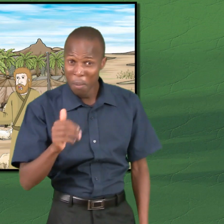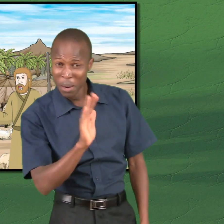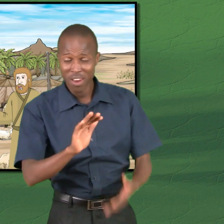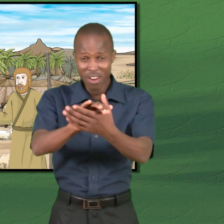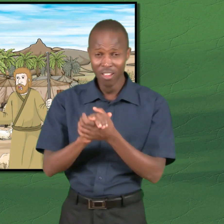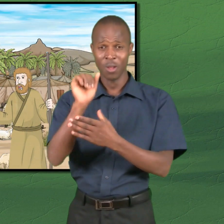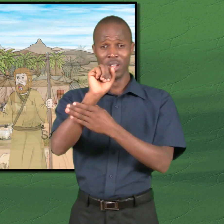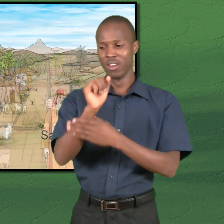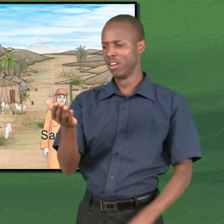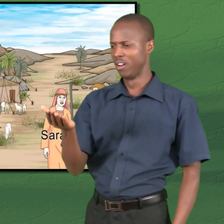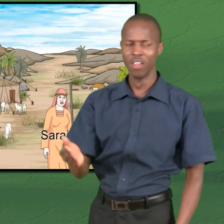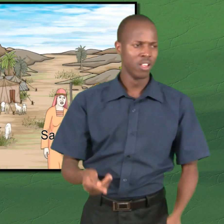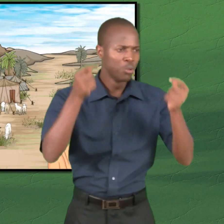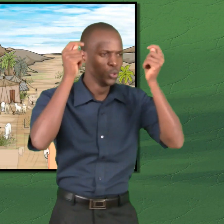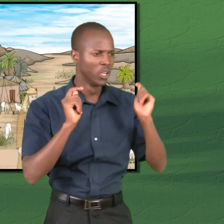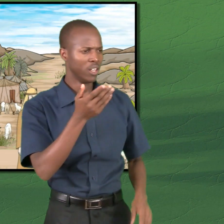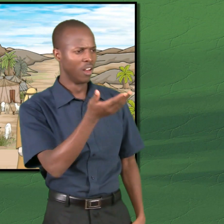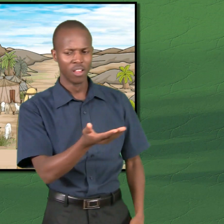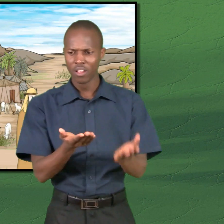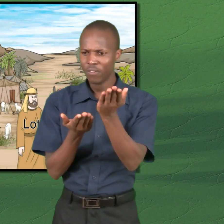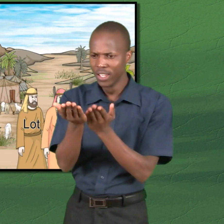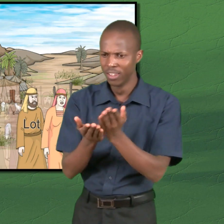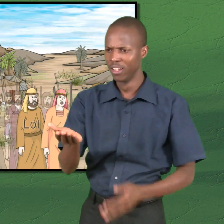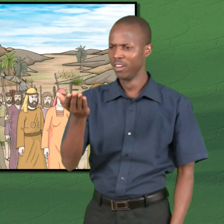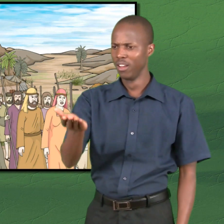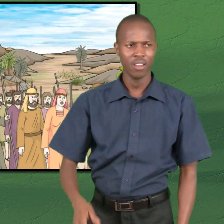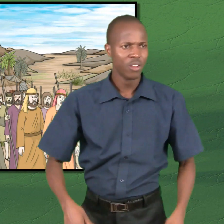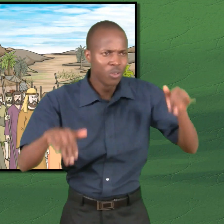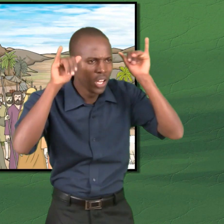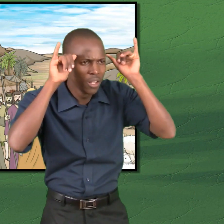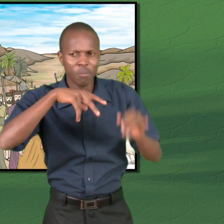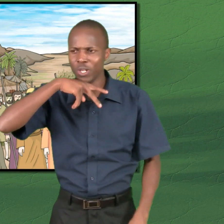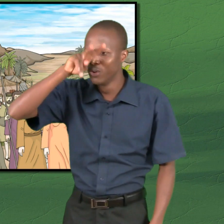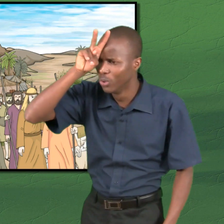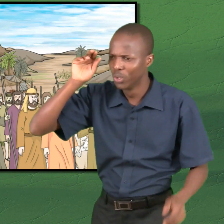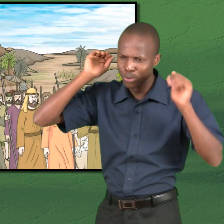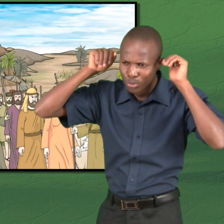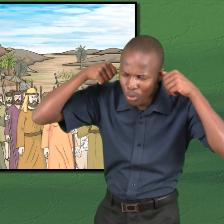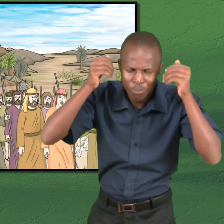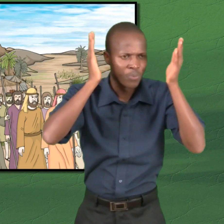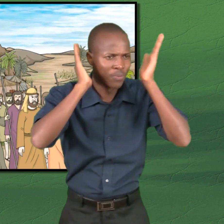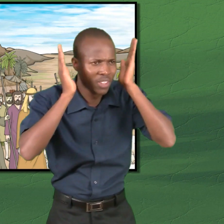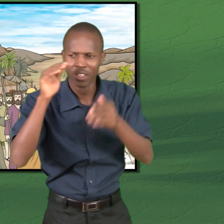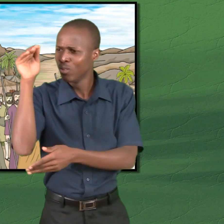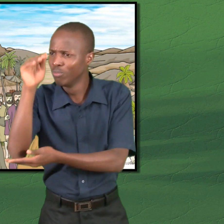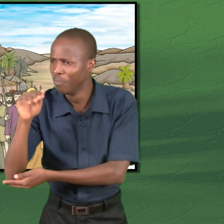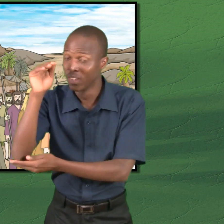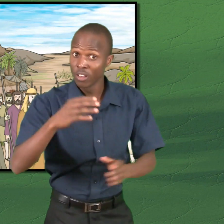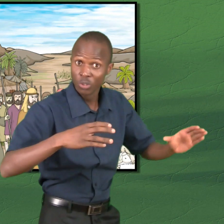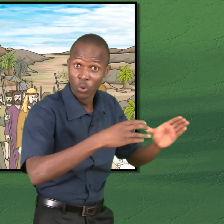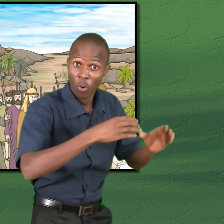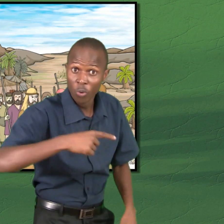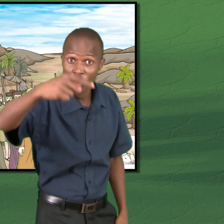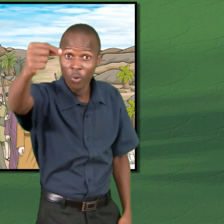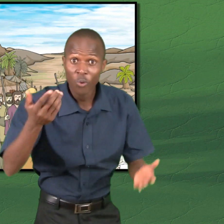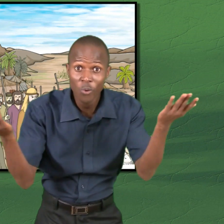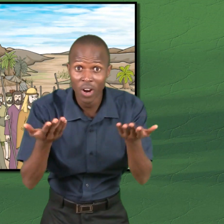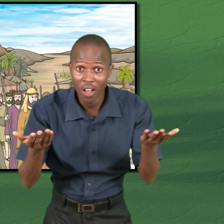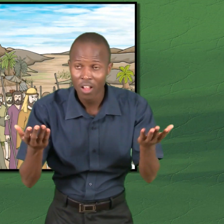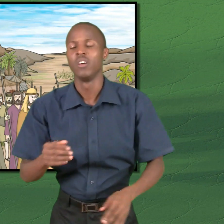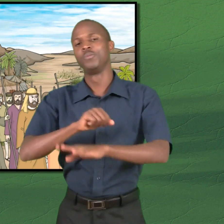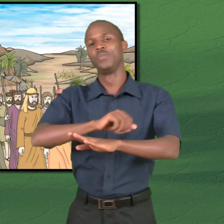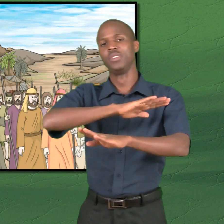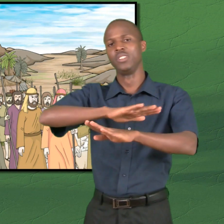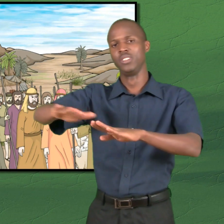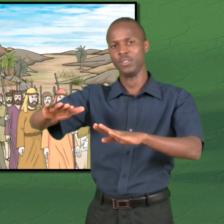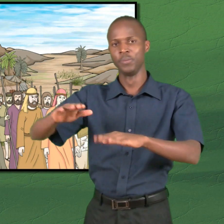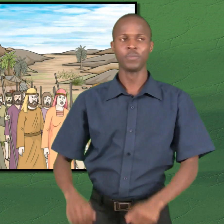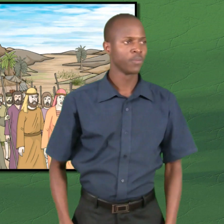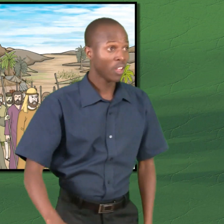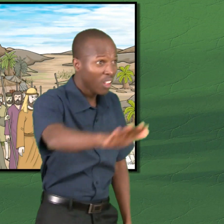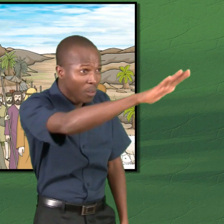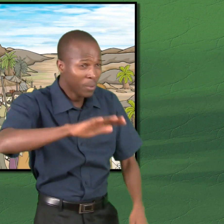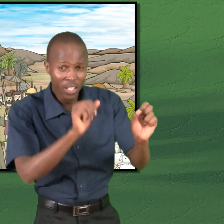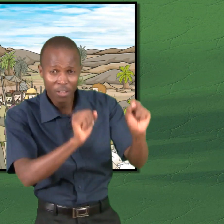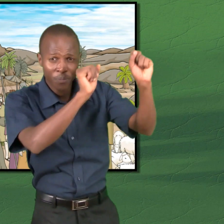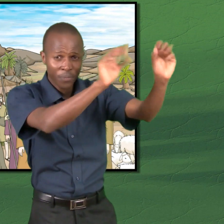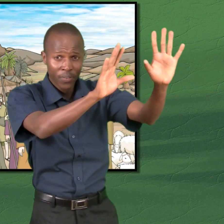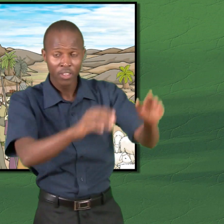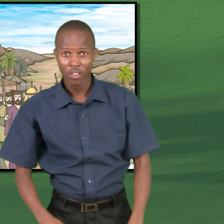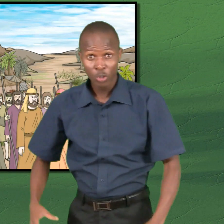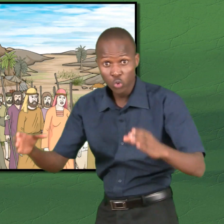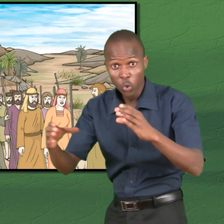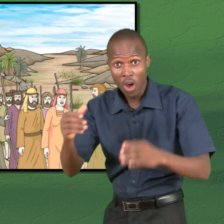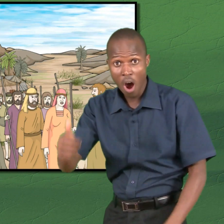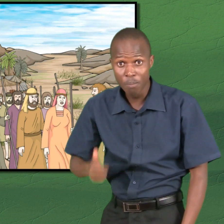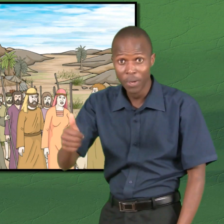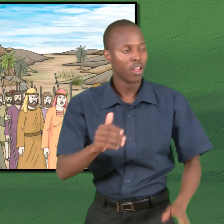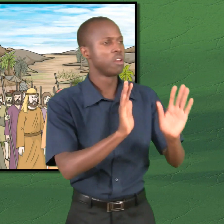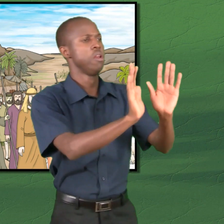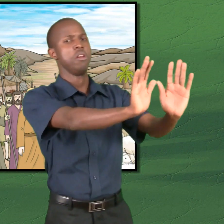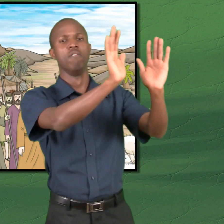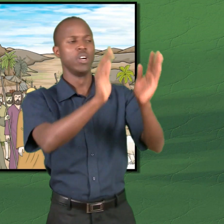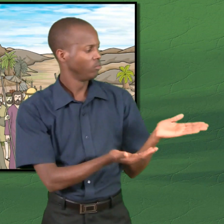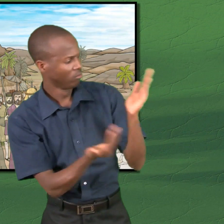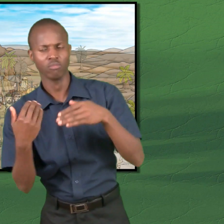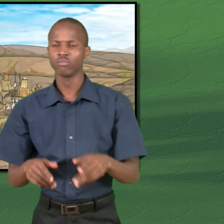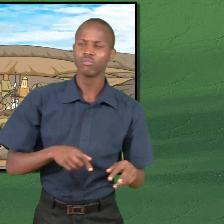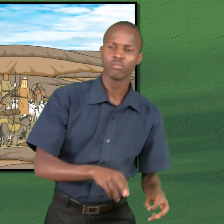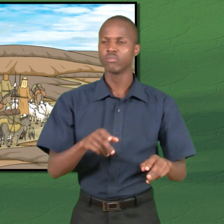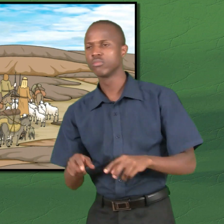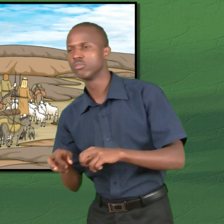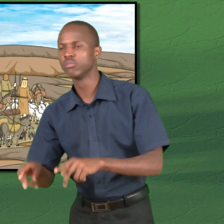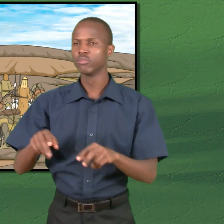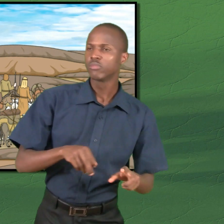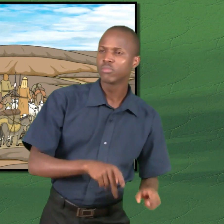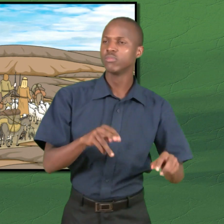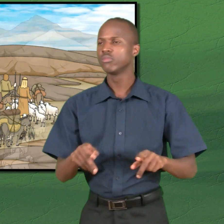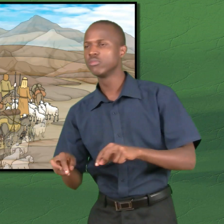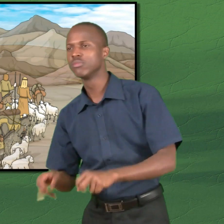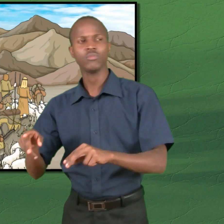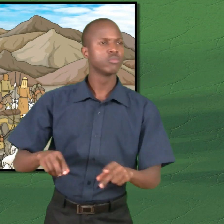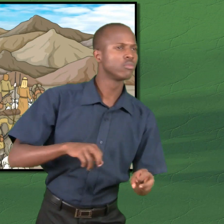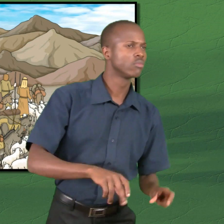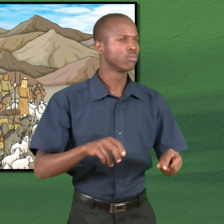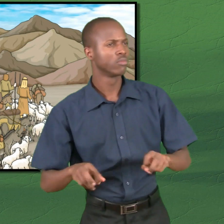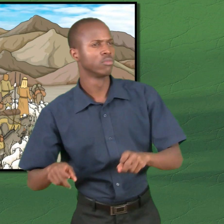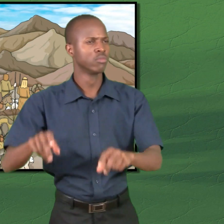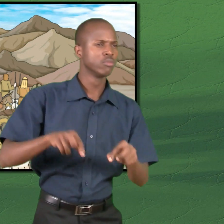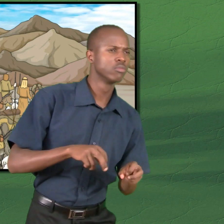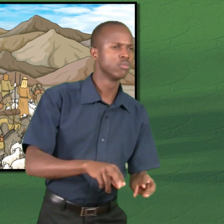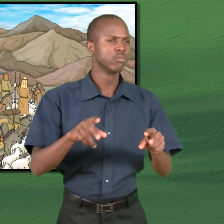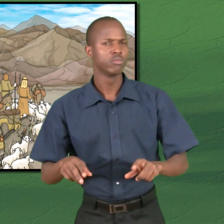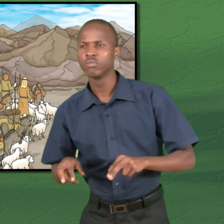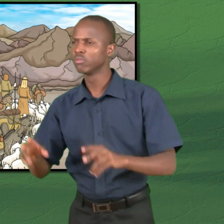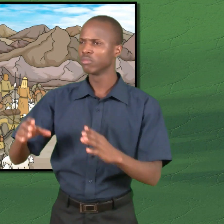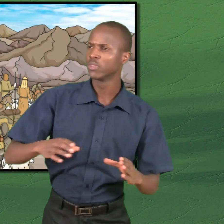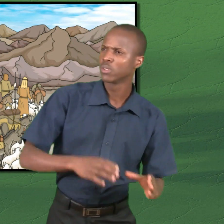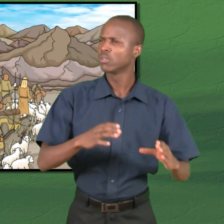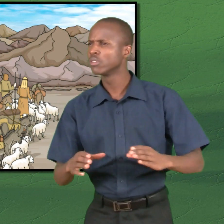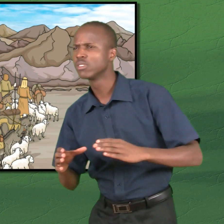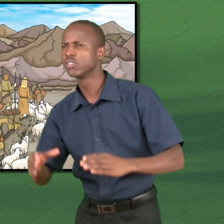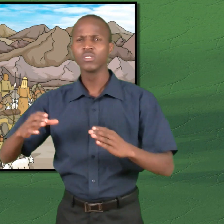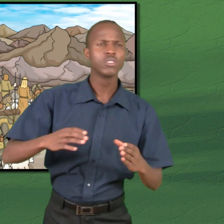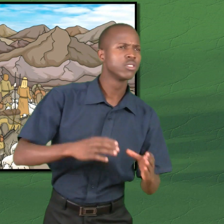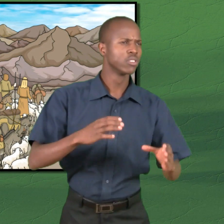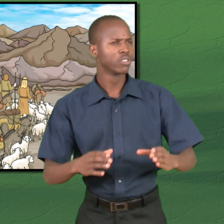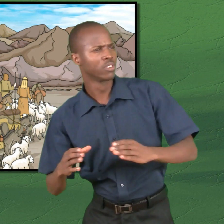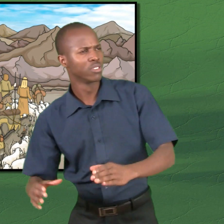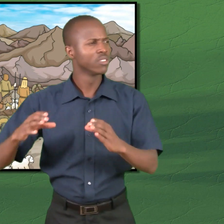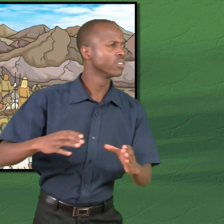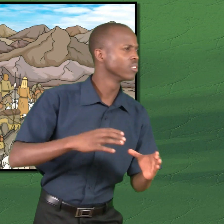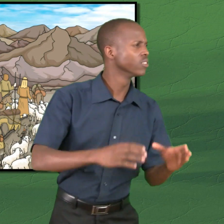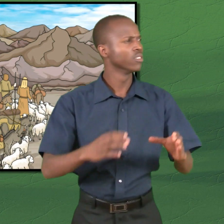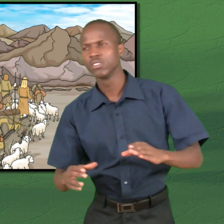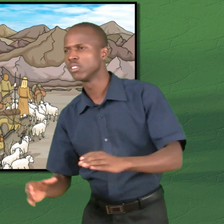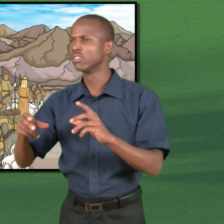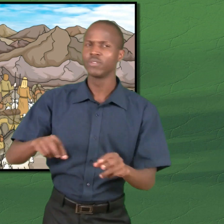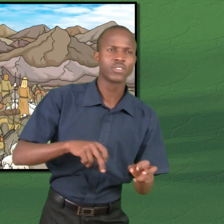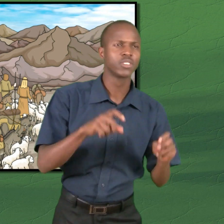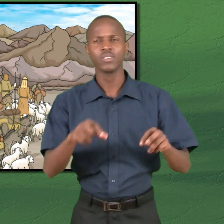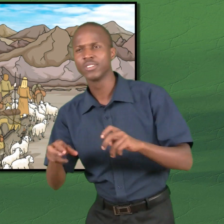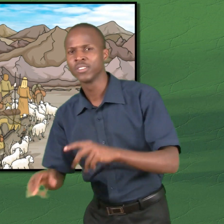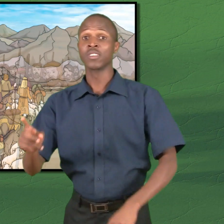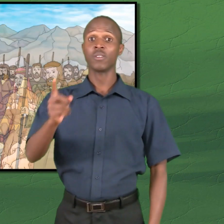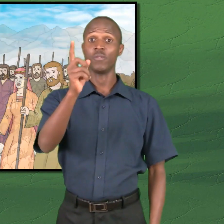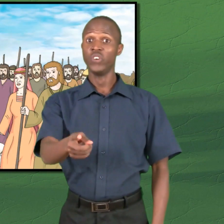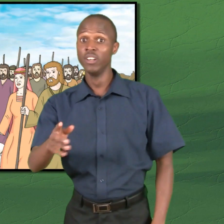And Abram took his wife Sarai, his nephew Lot, and all the possessions and people they had acquired in Haran, and set out for the land of Canaan.